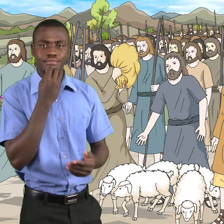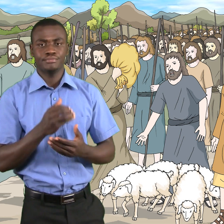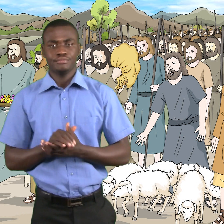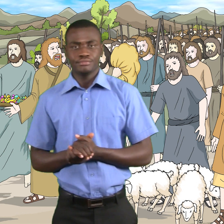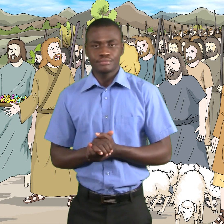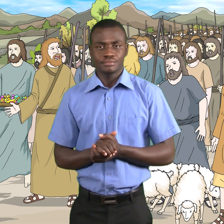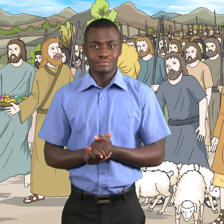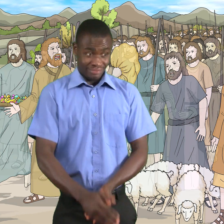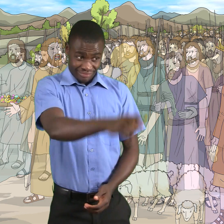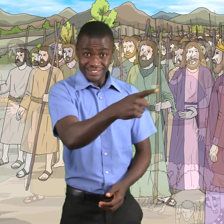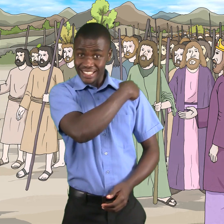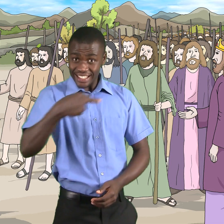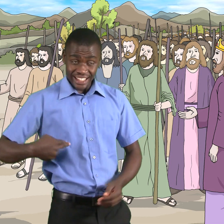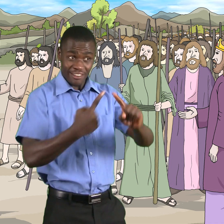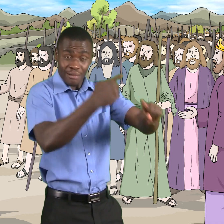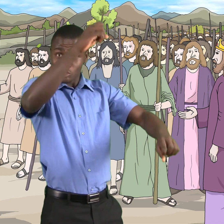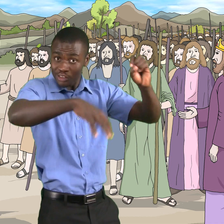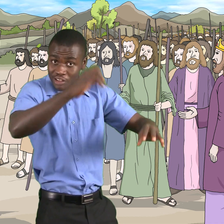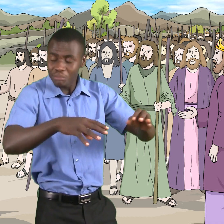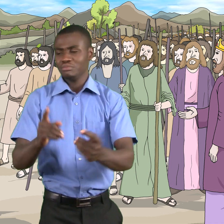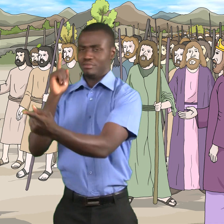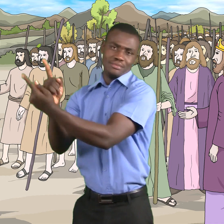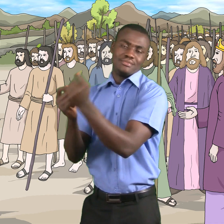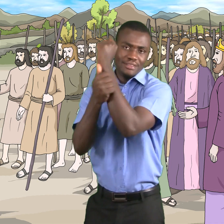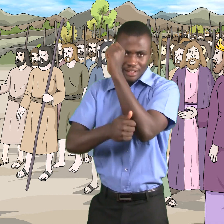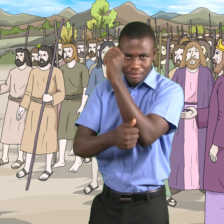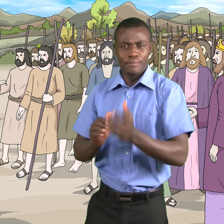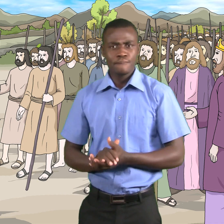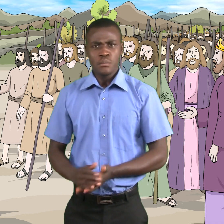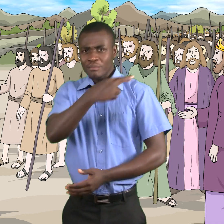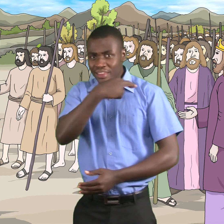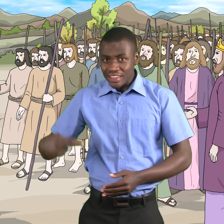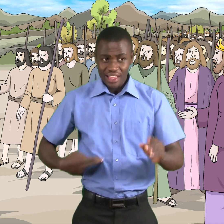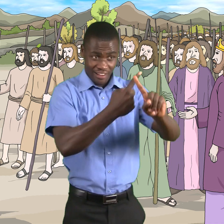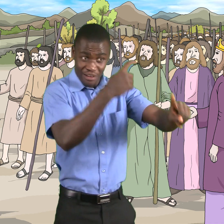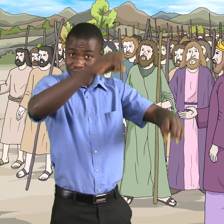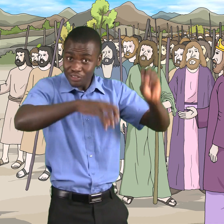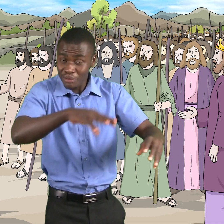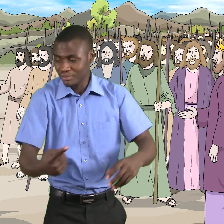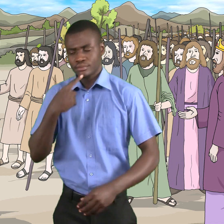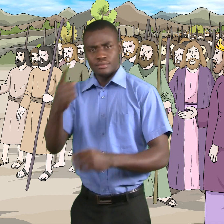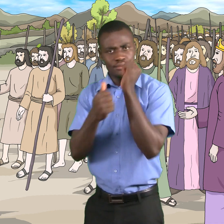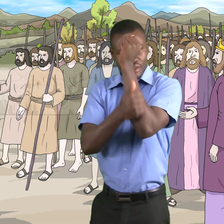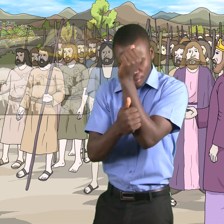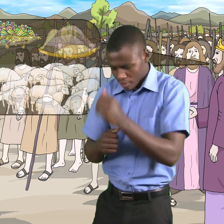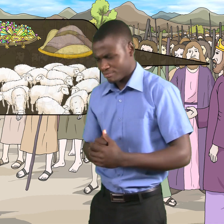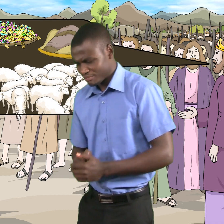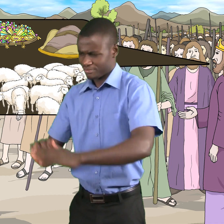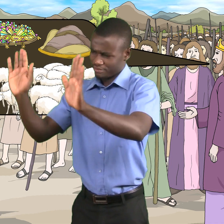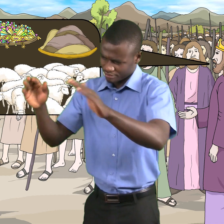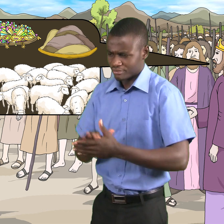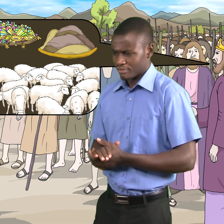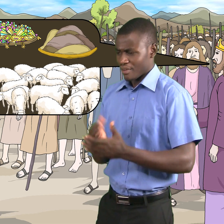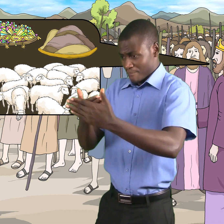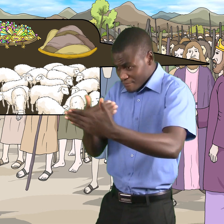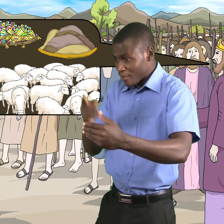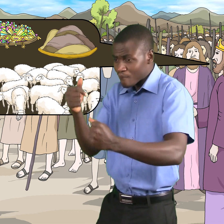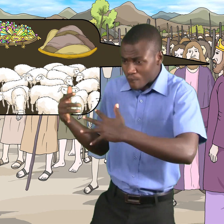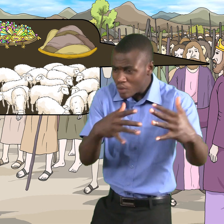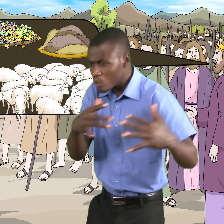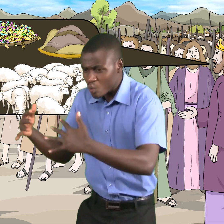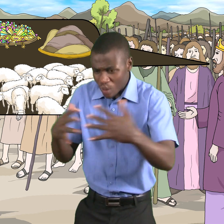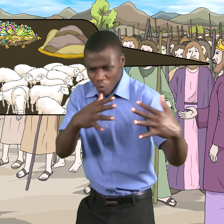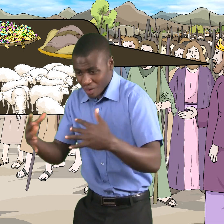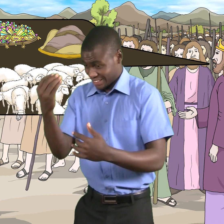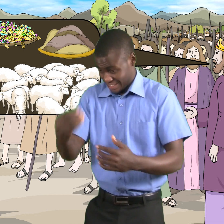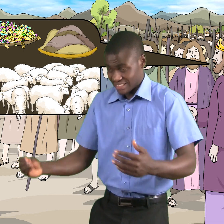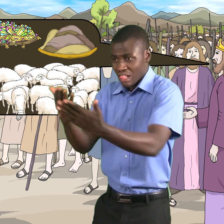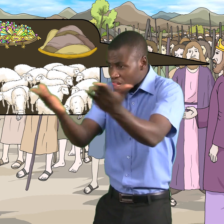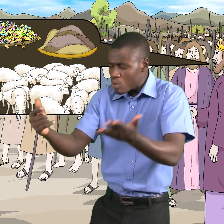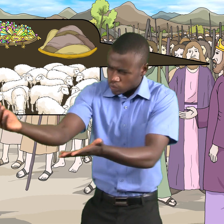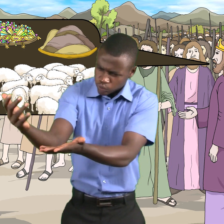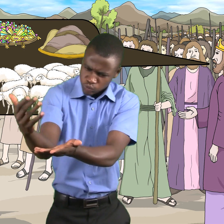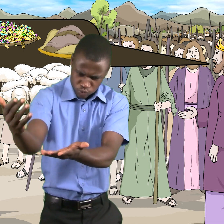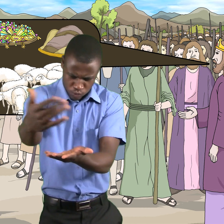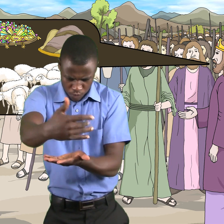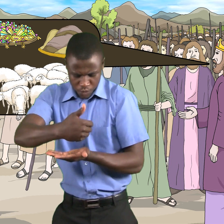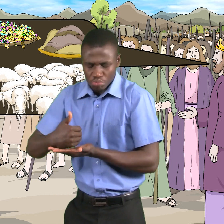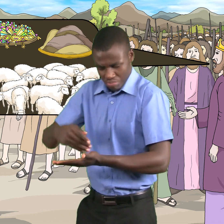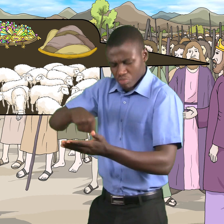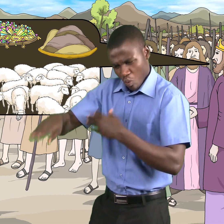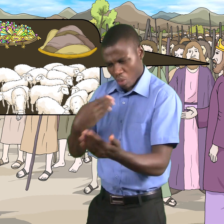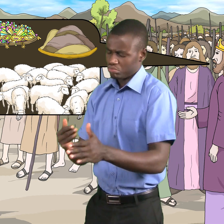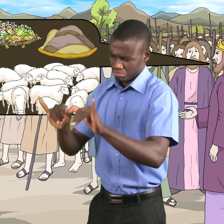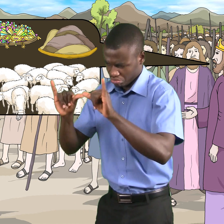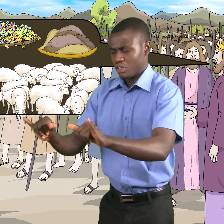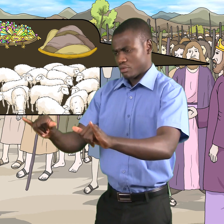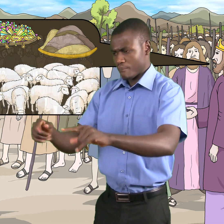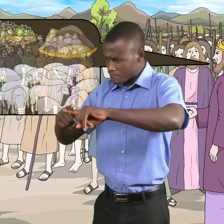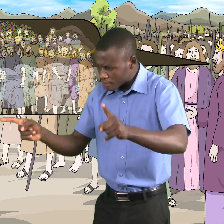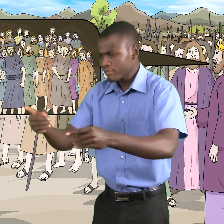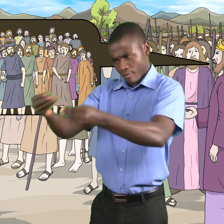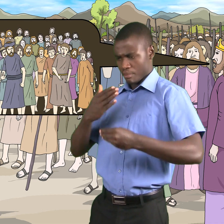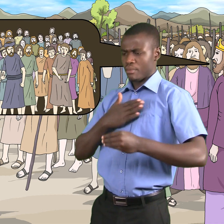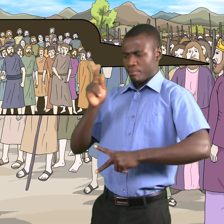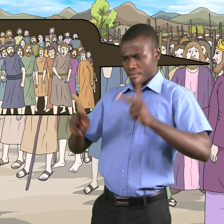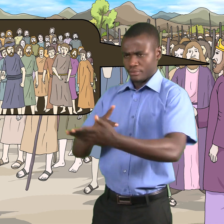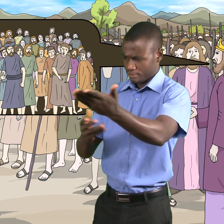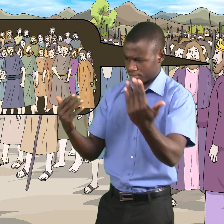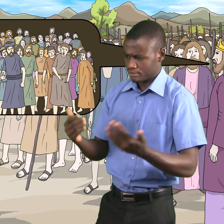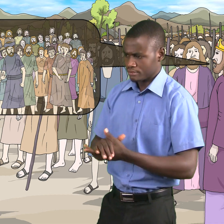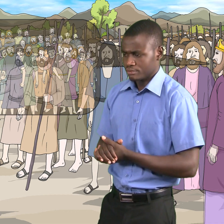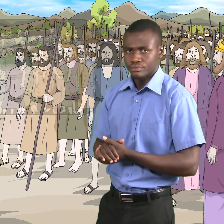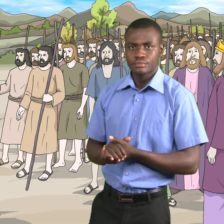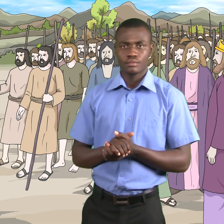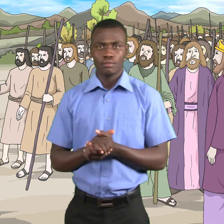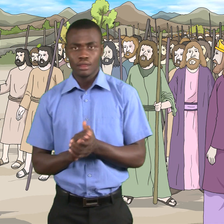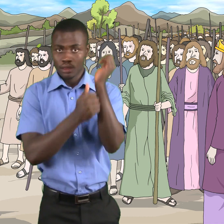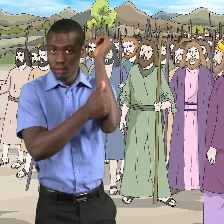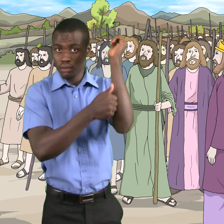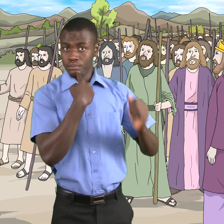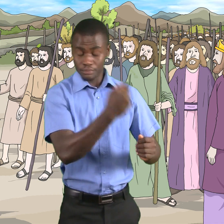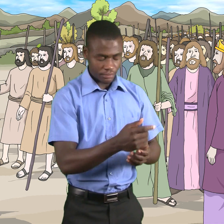The king of Sodom said to Abram, “Give me the people, but take the goods for yourself.”